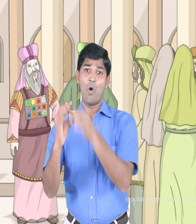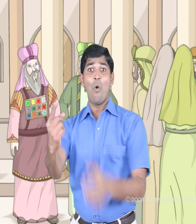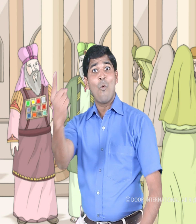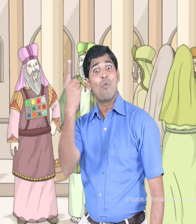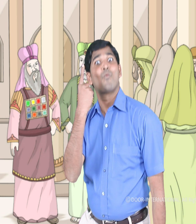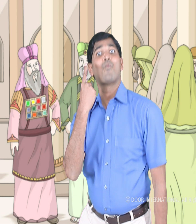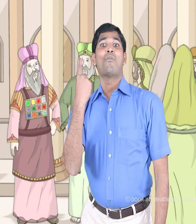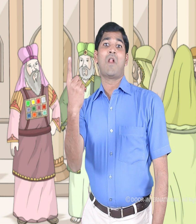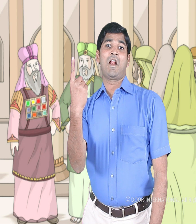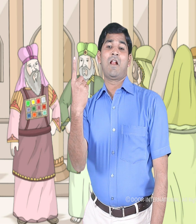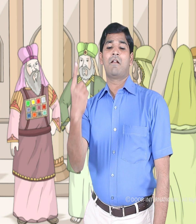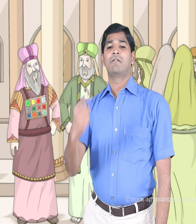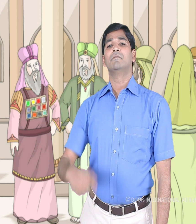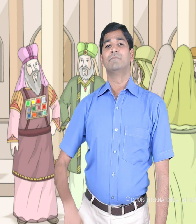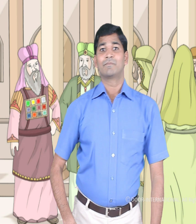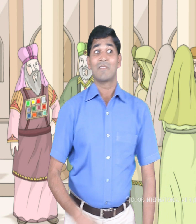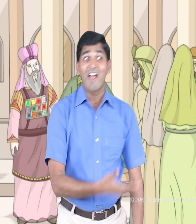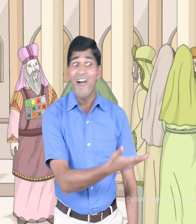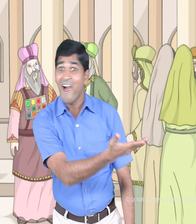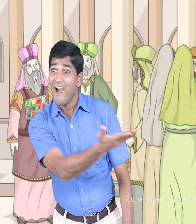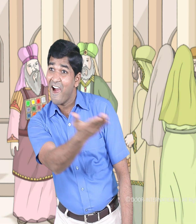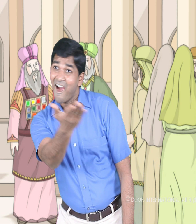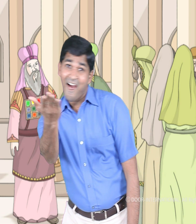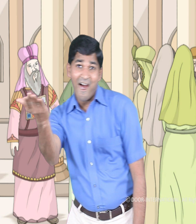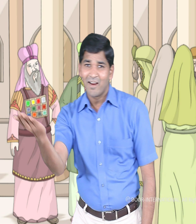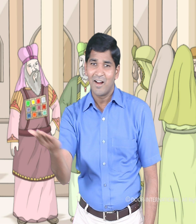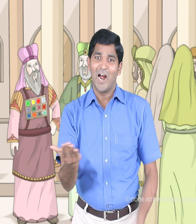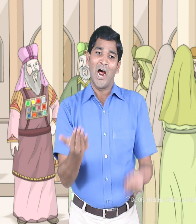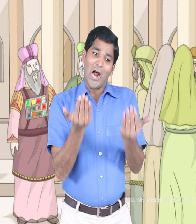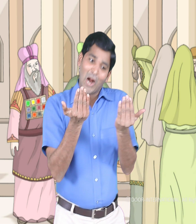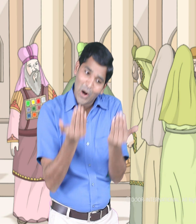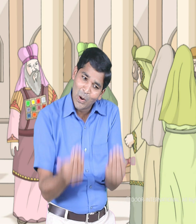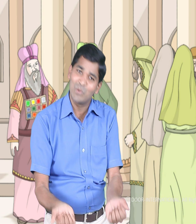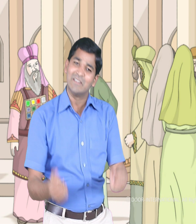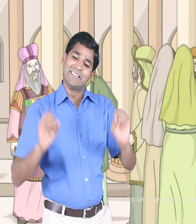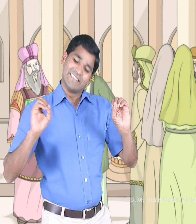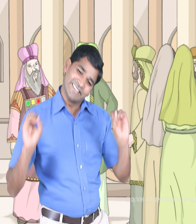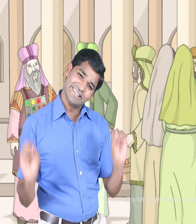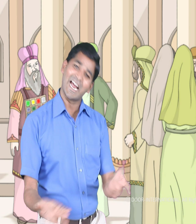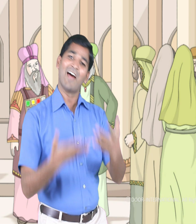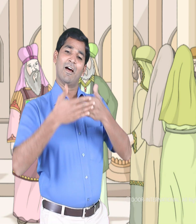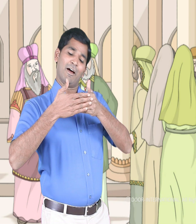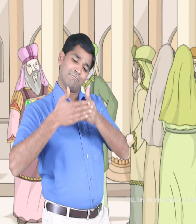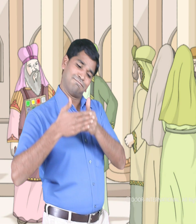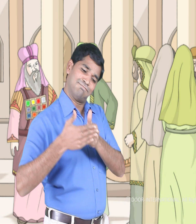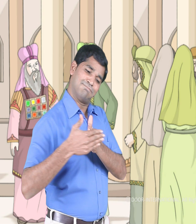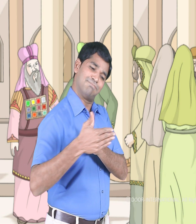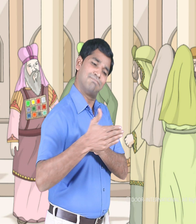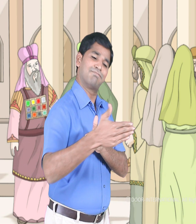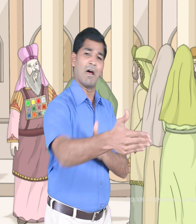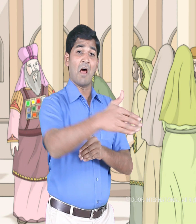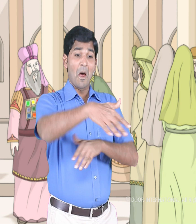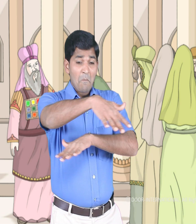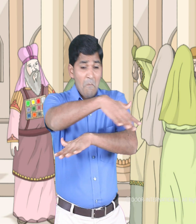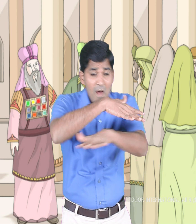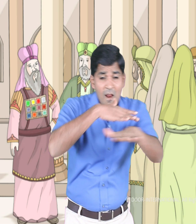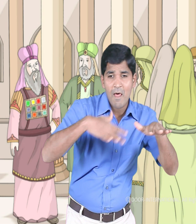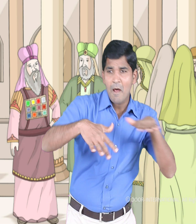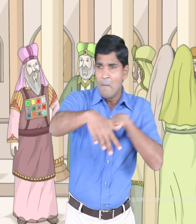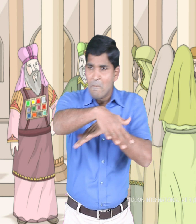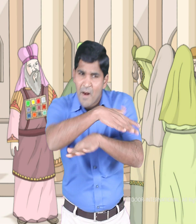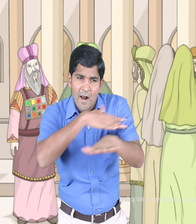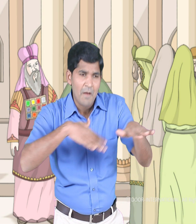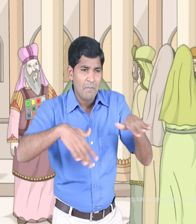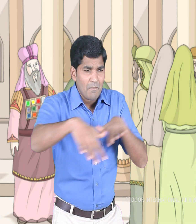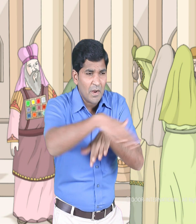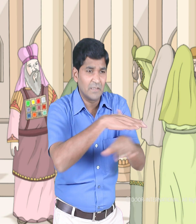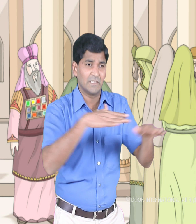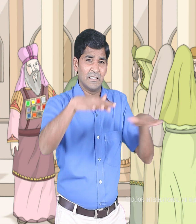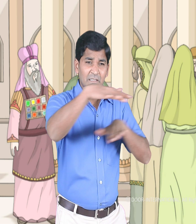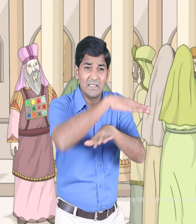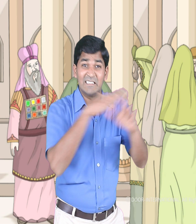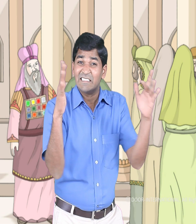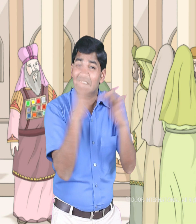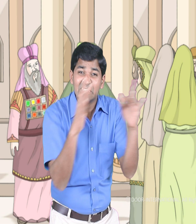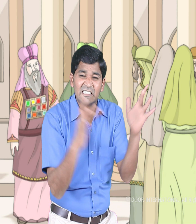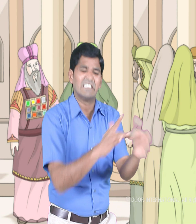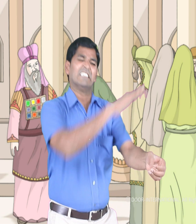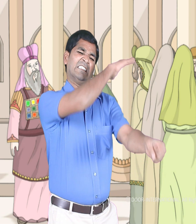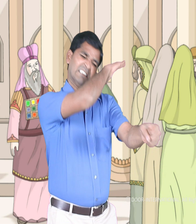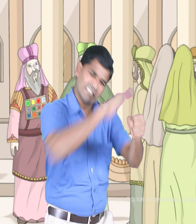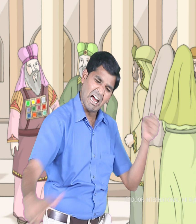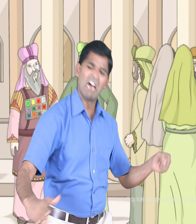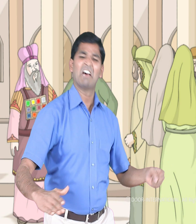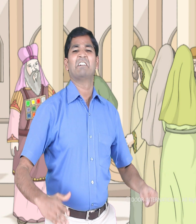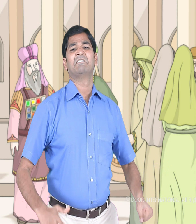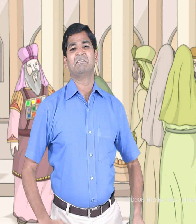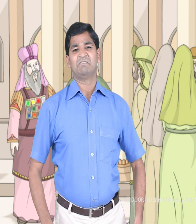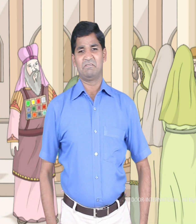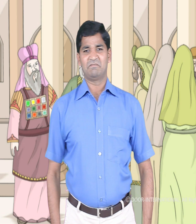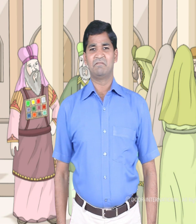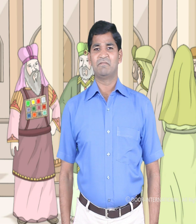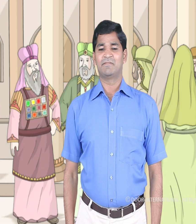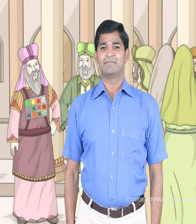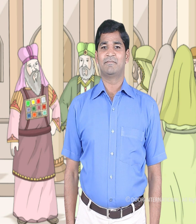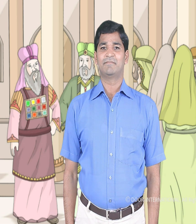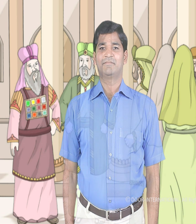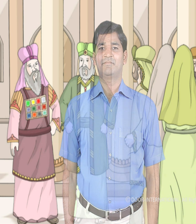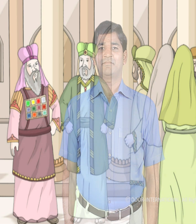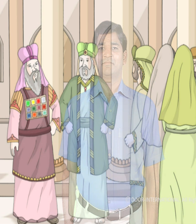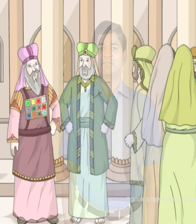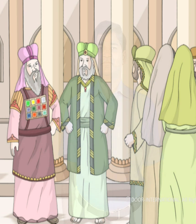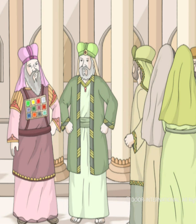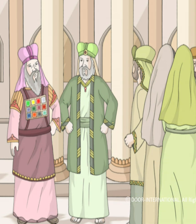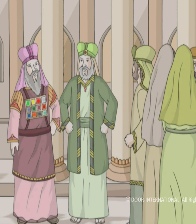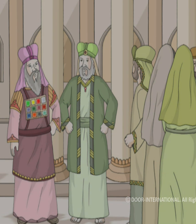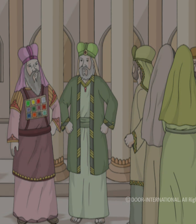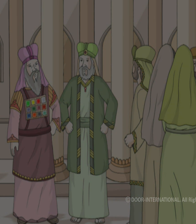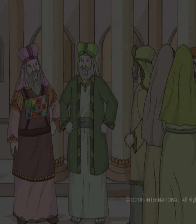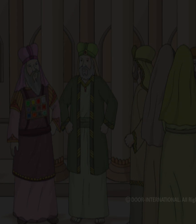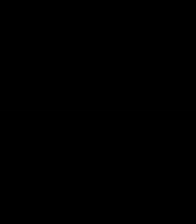So from that day on they plotted to kill Him.